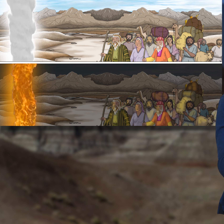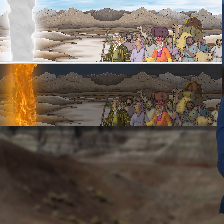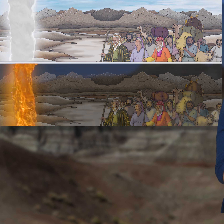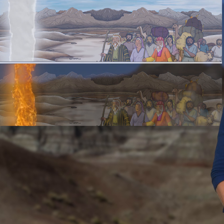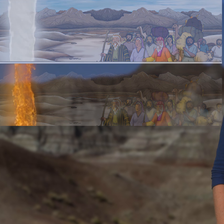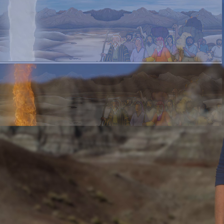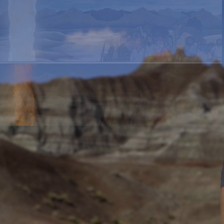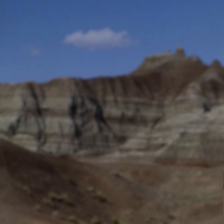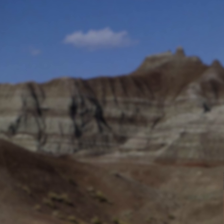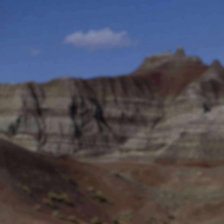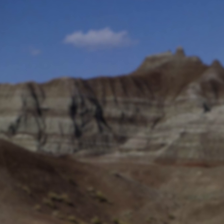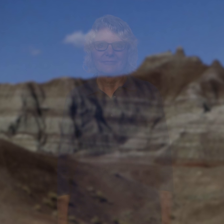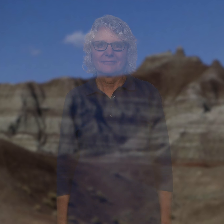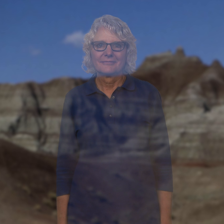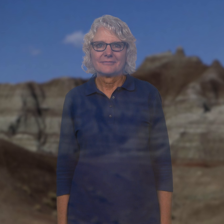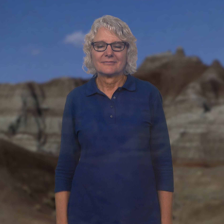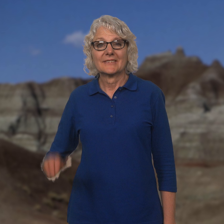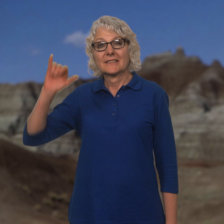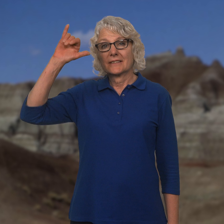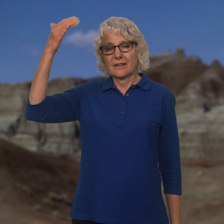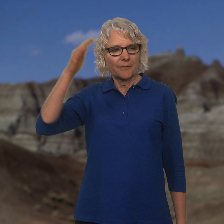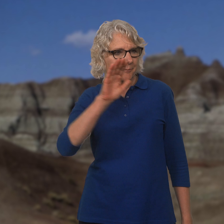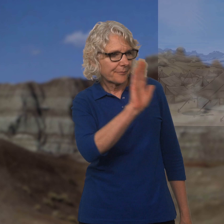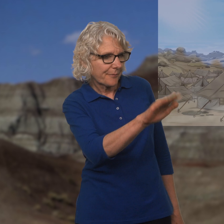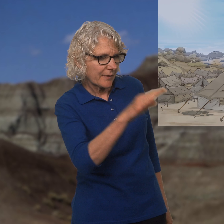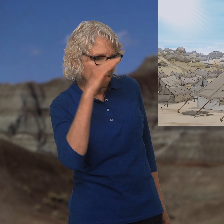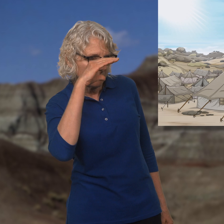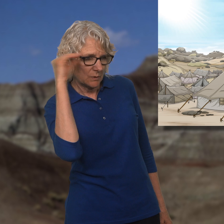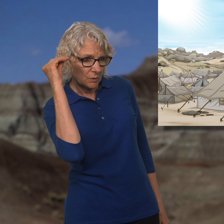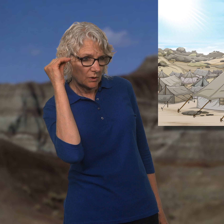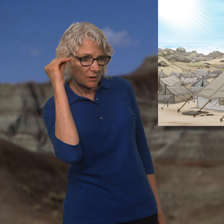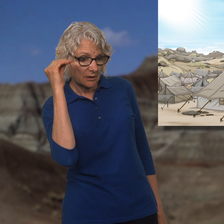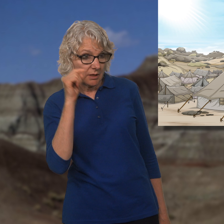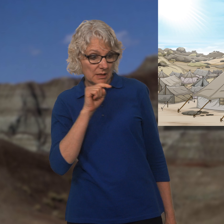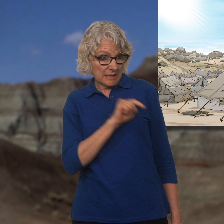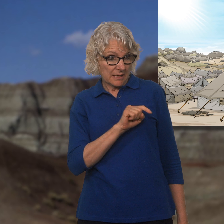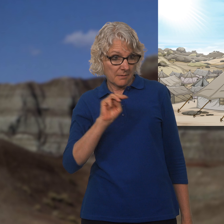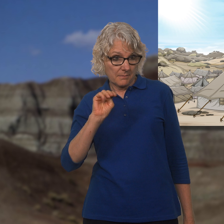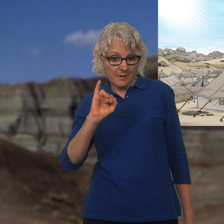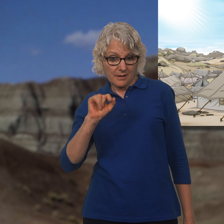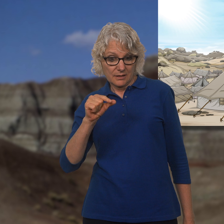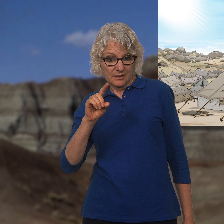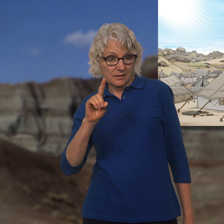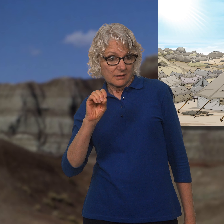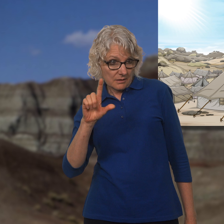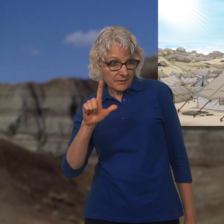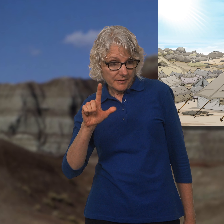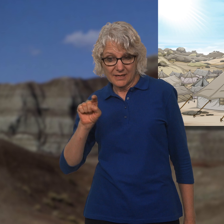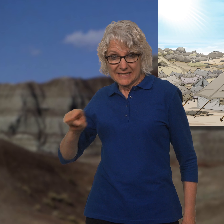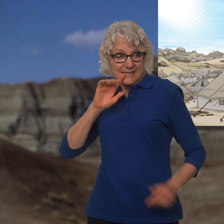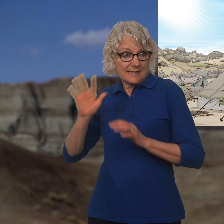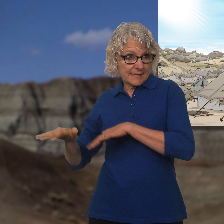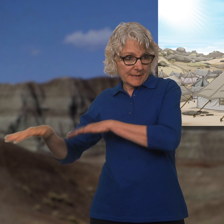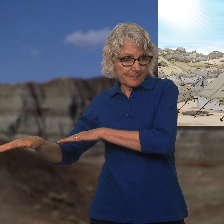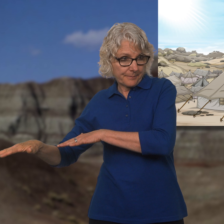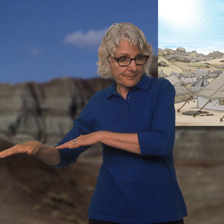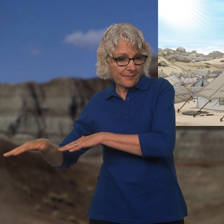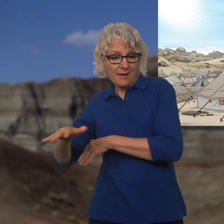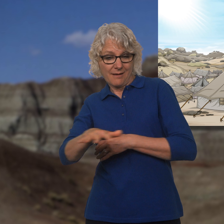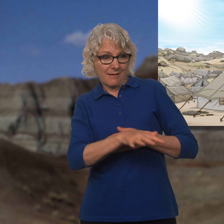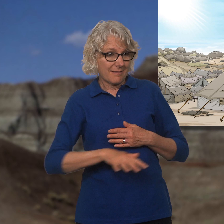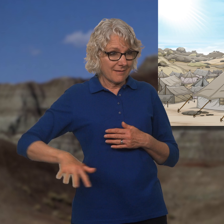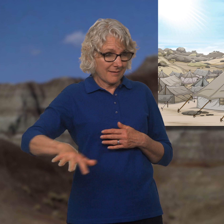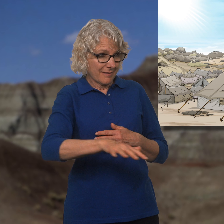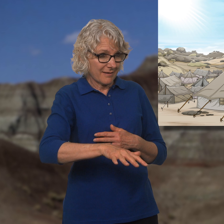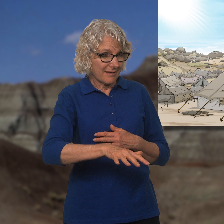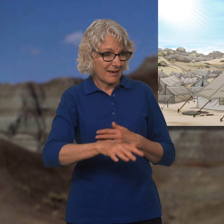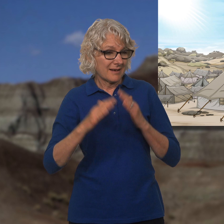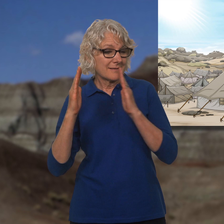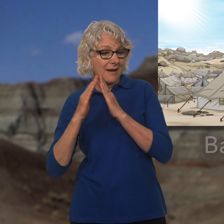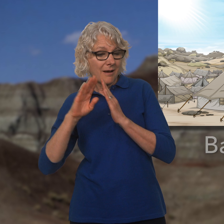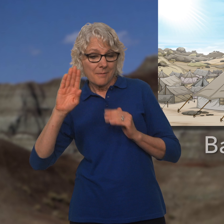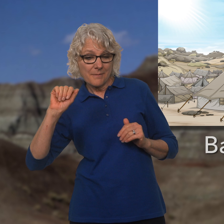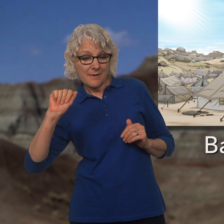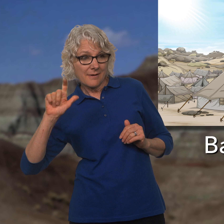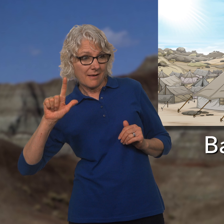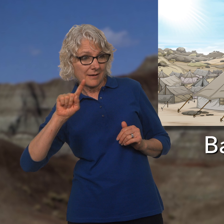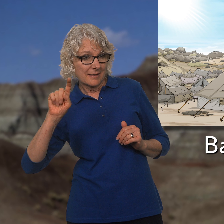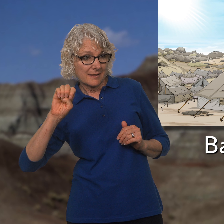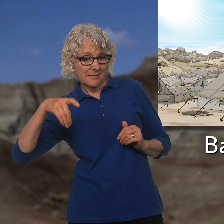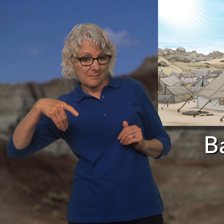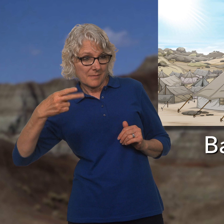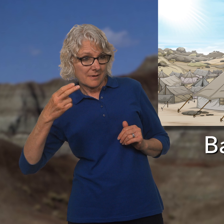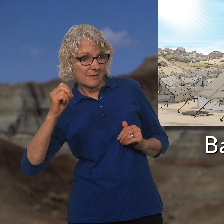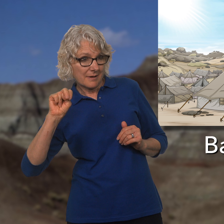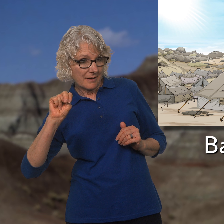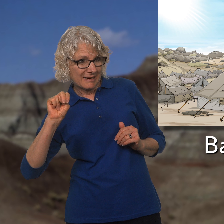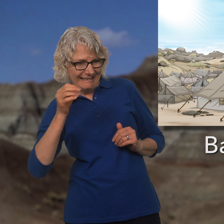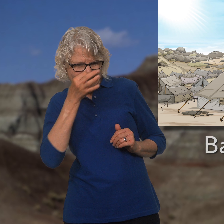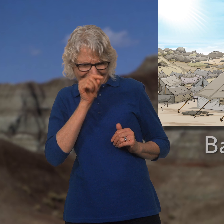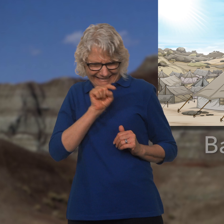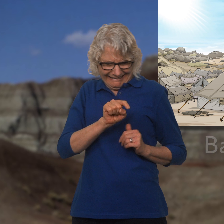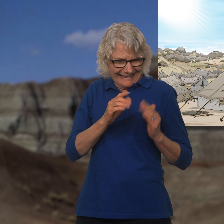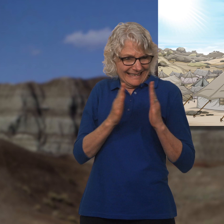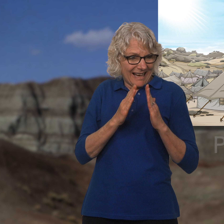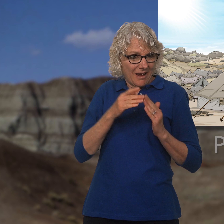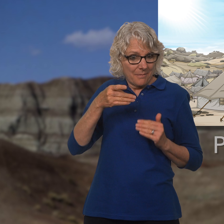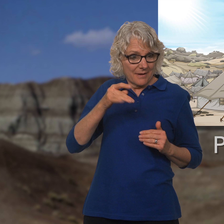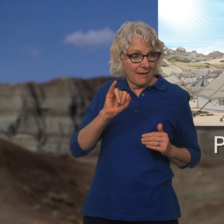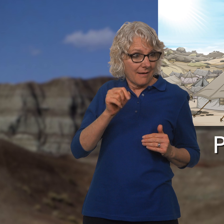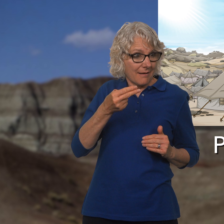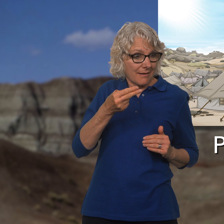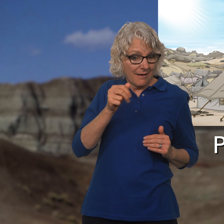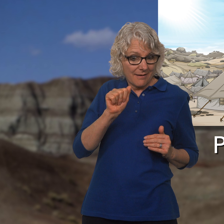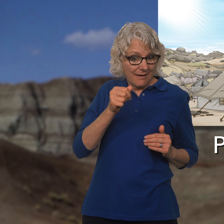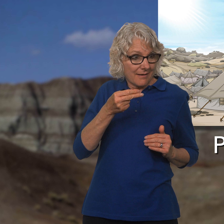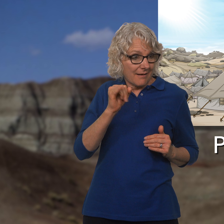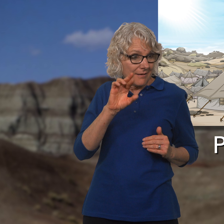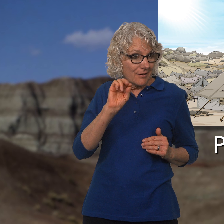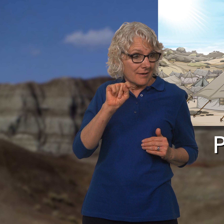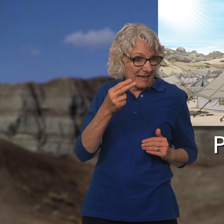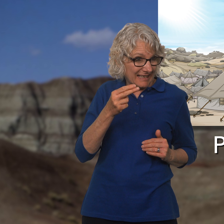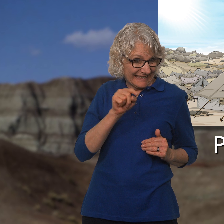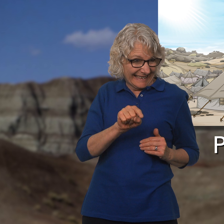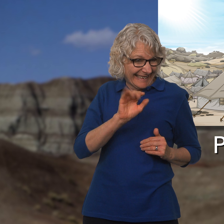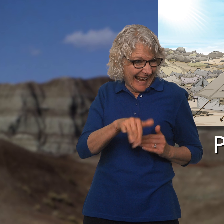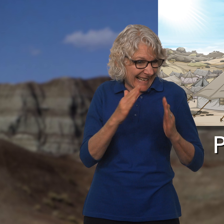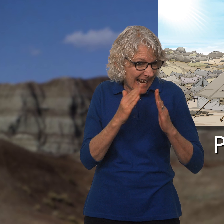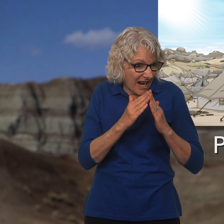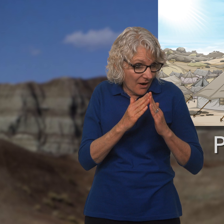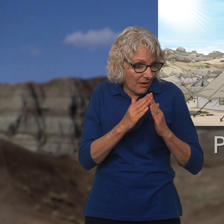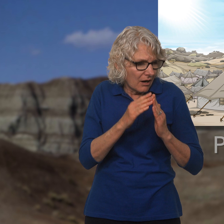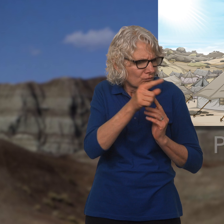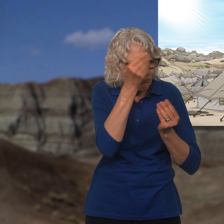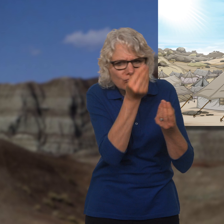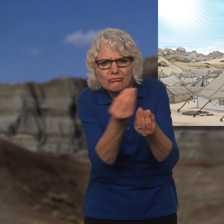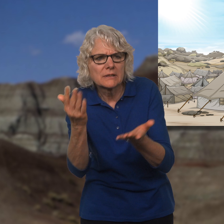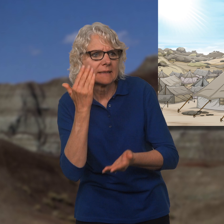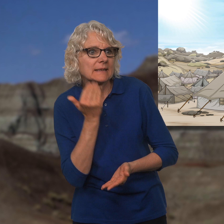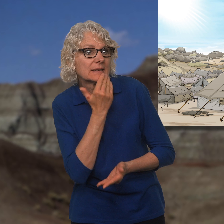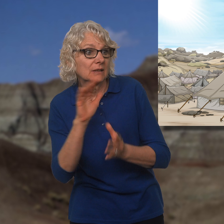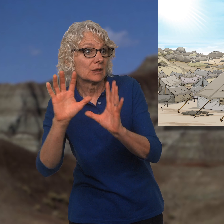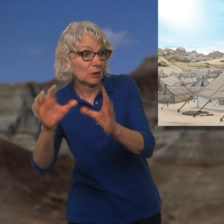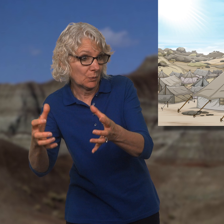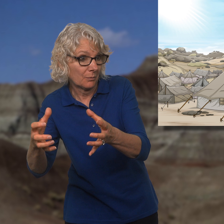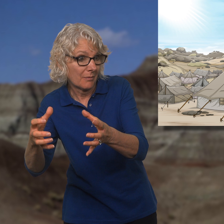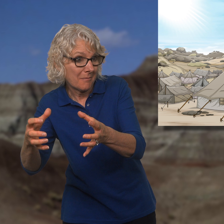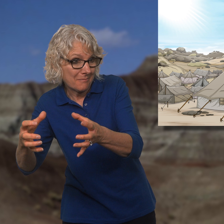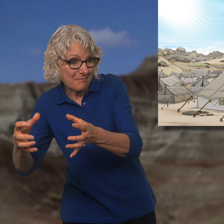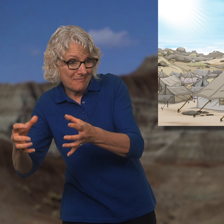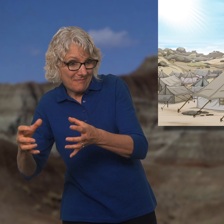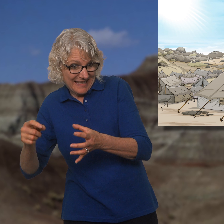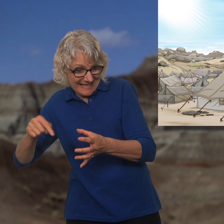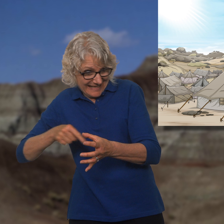Then the LORD said to Moses, “Tell the Israelites to turn back and encamp before Pi-hahiroth, between Migdol and the sea.